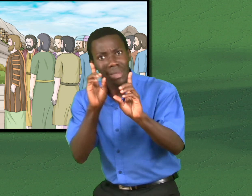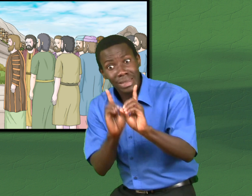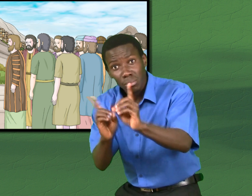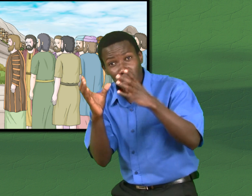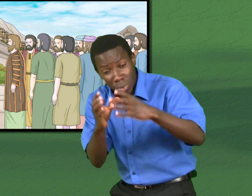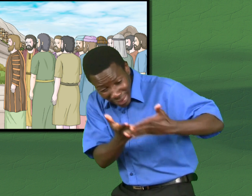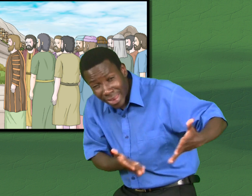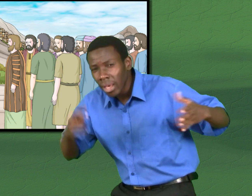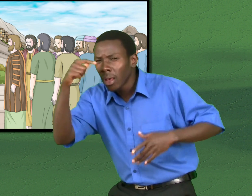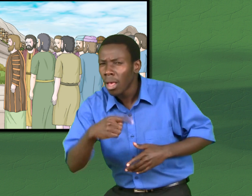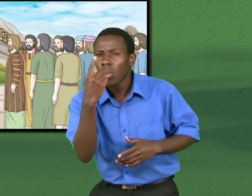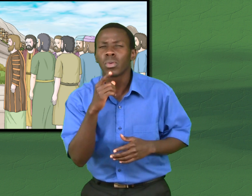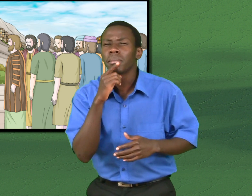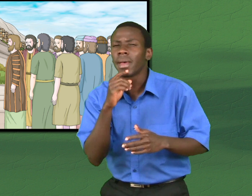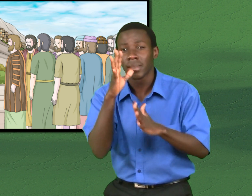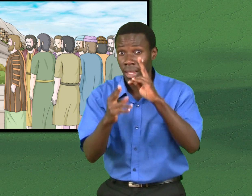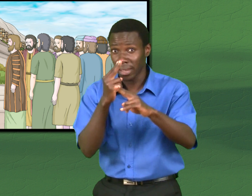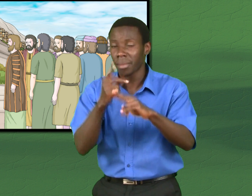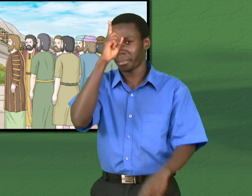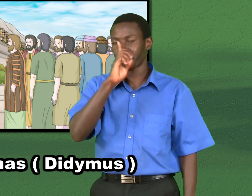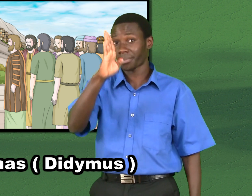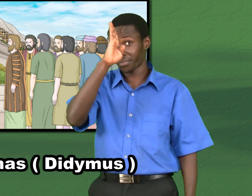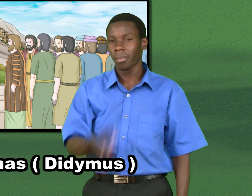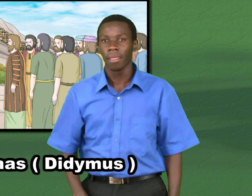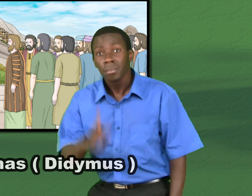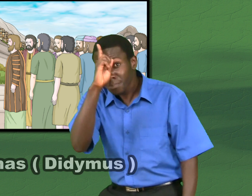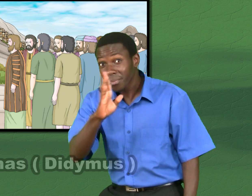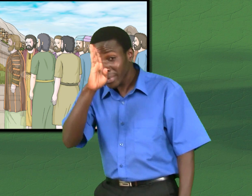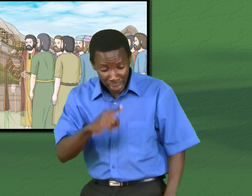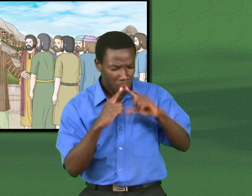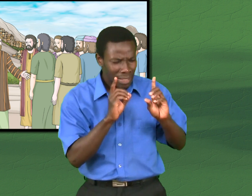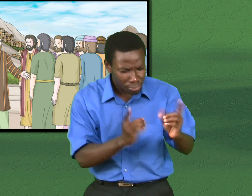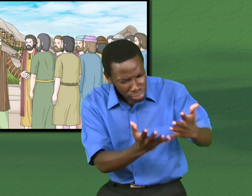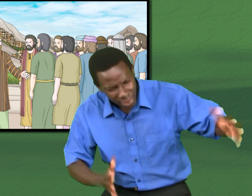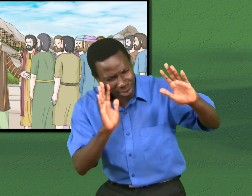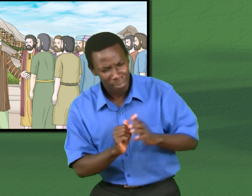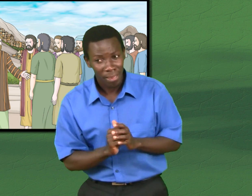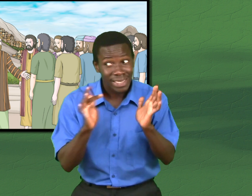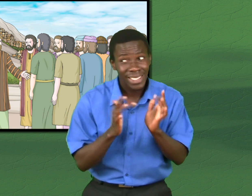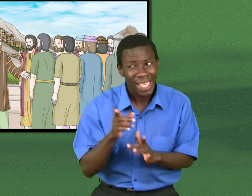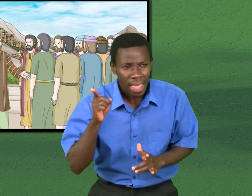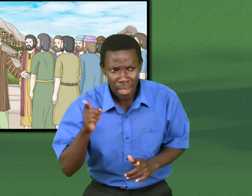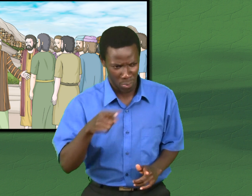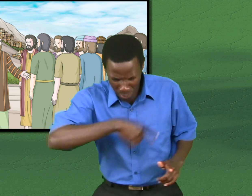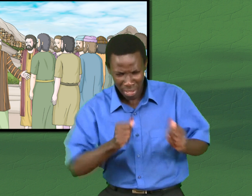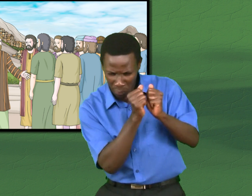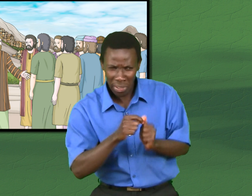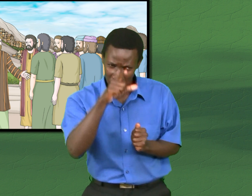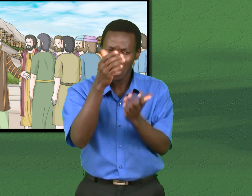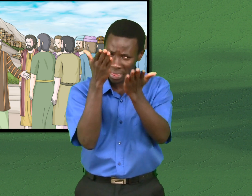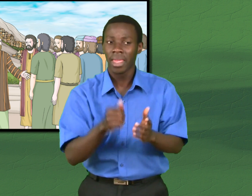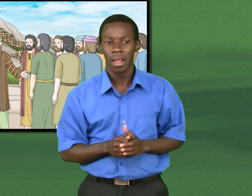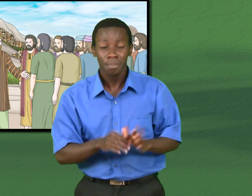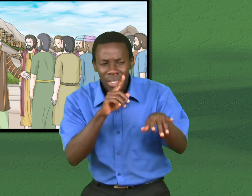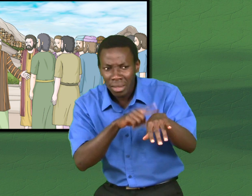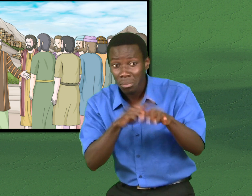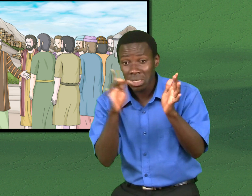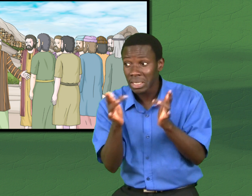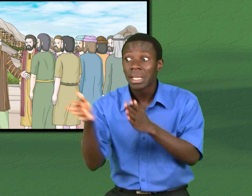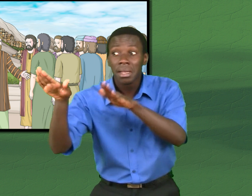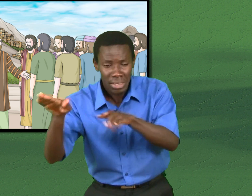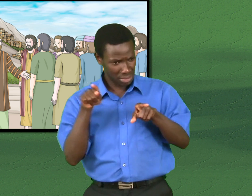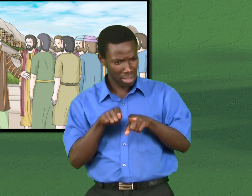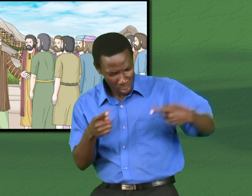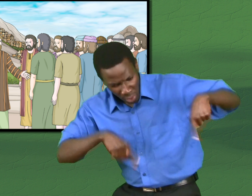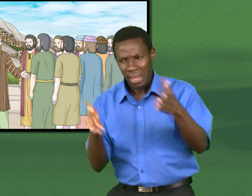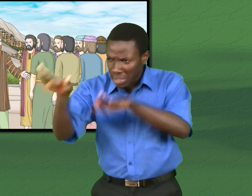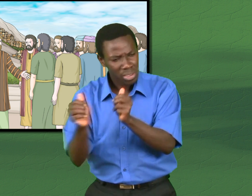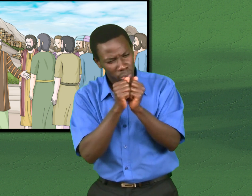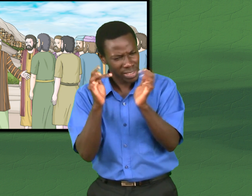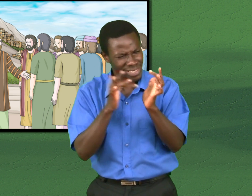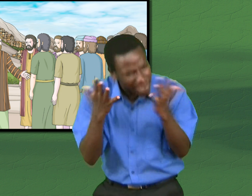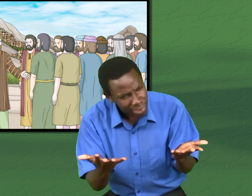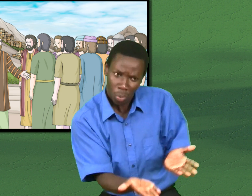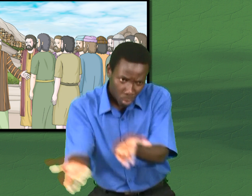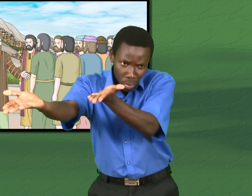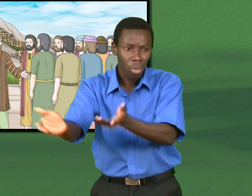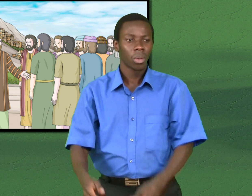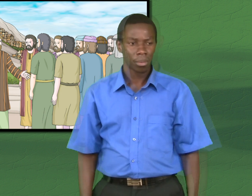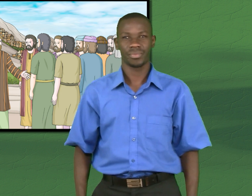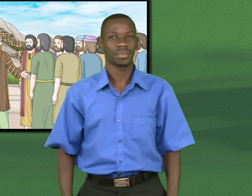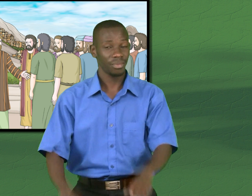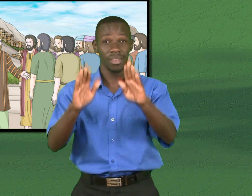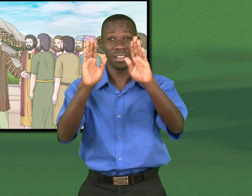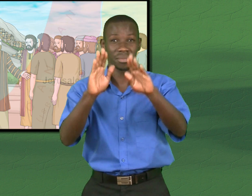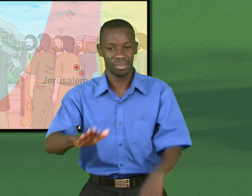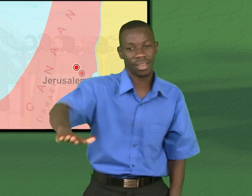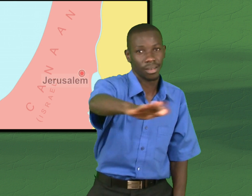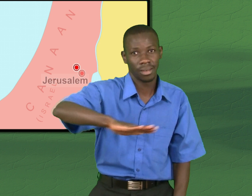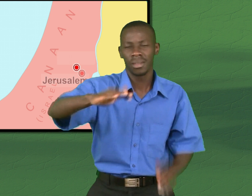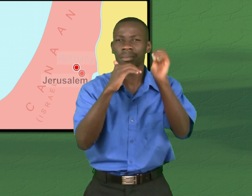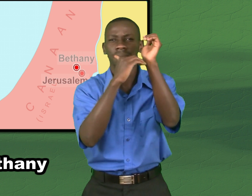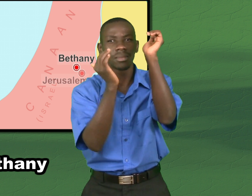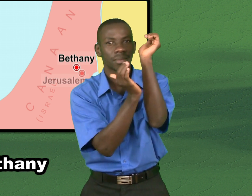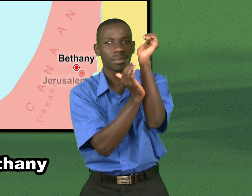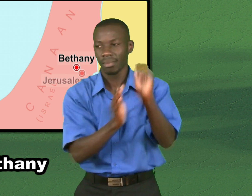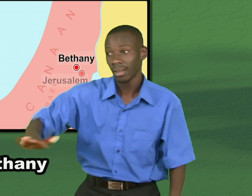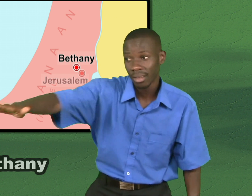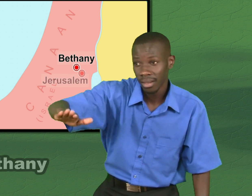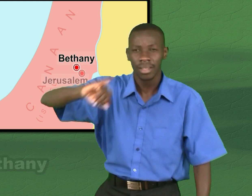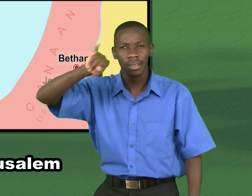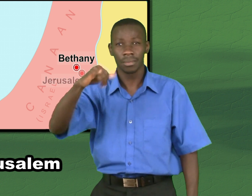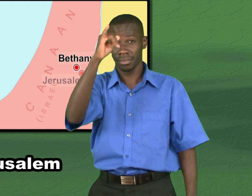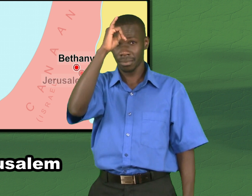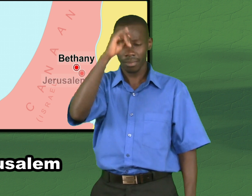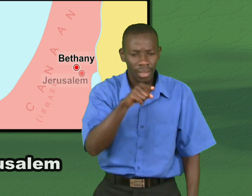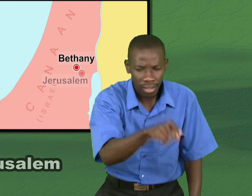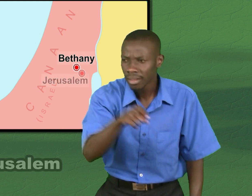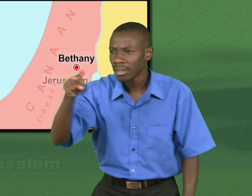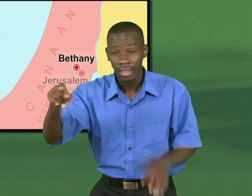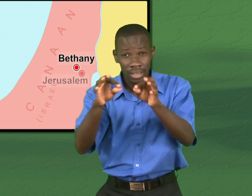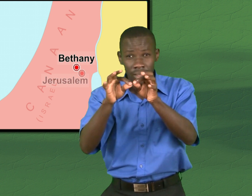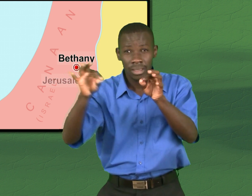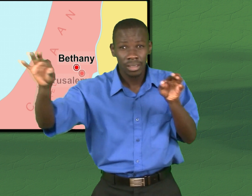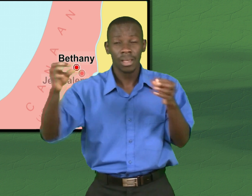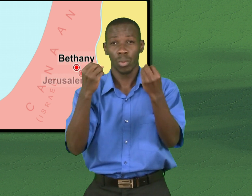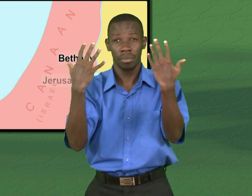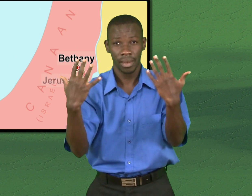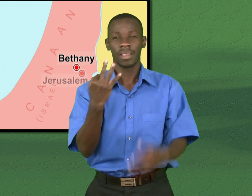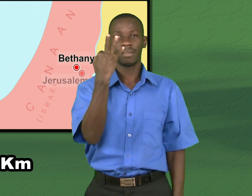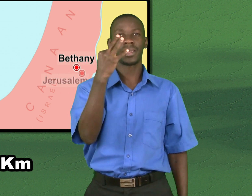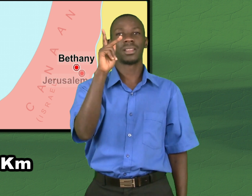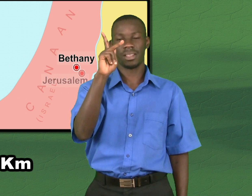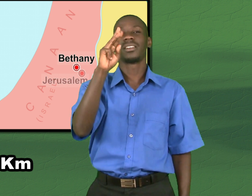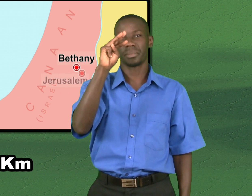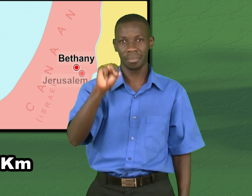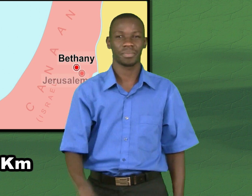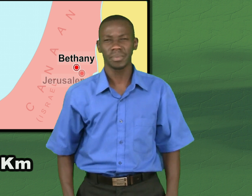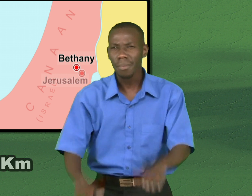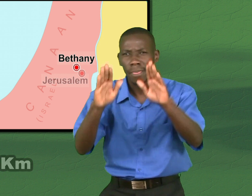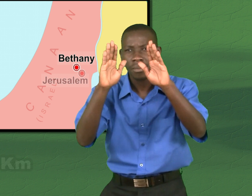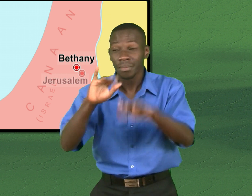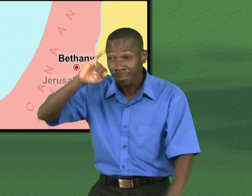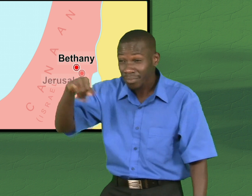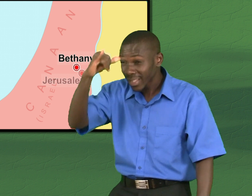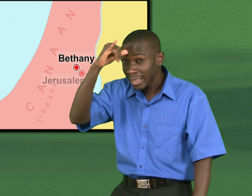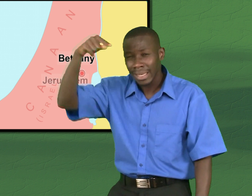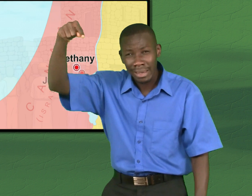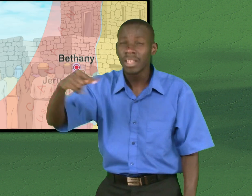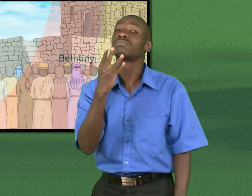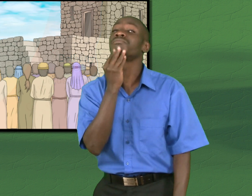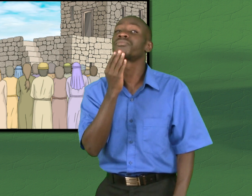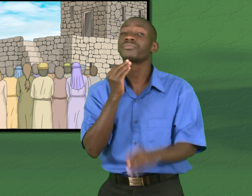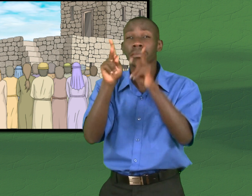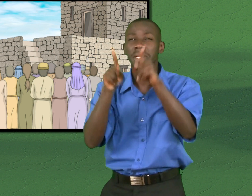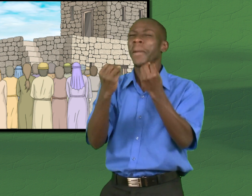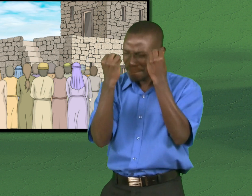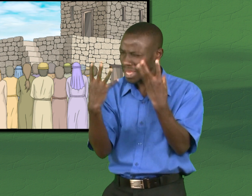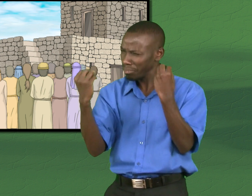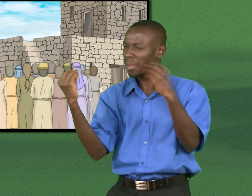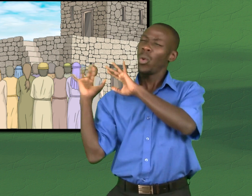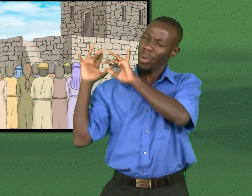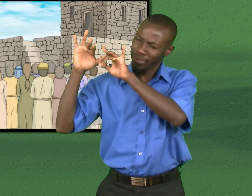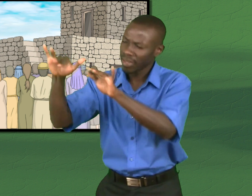Then Thomas called Didymus said to his fellow disciples, “Let us also go, so that we may die with Him.”